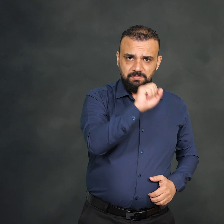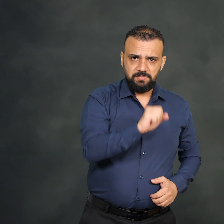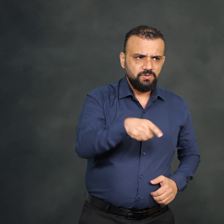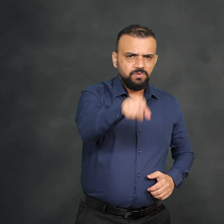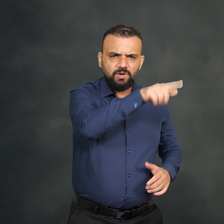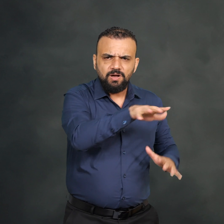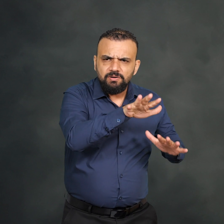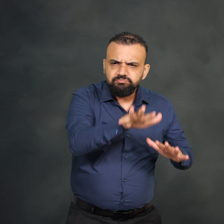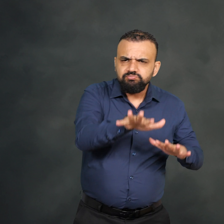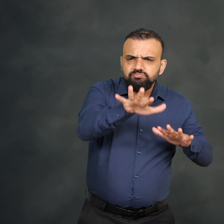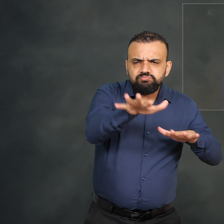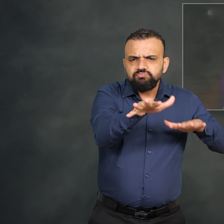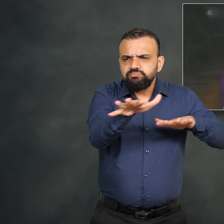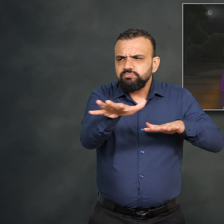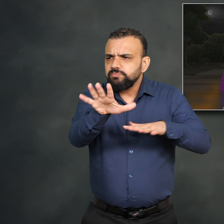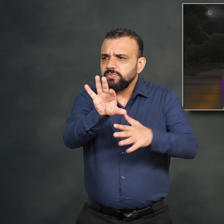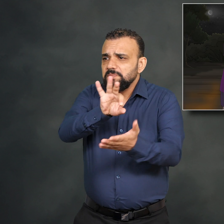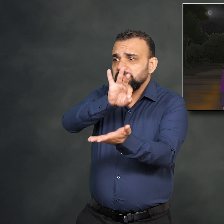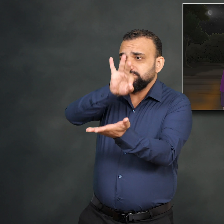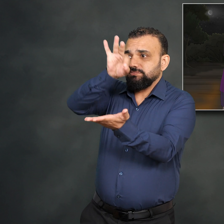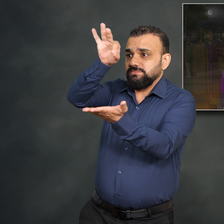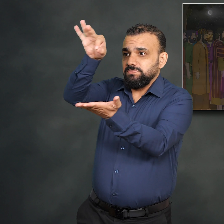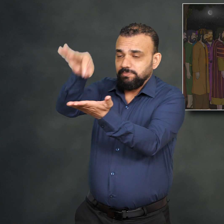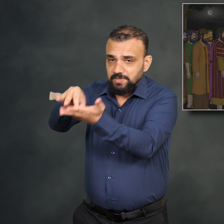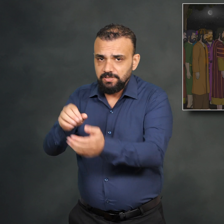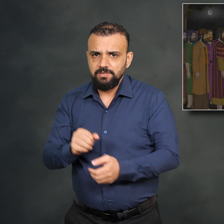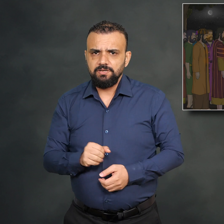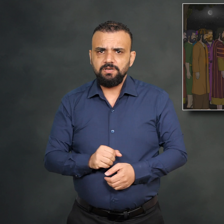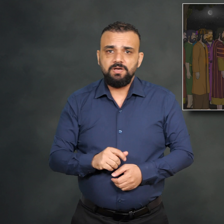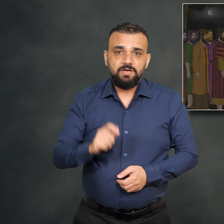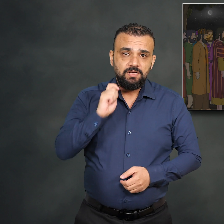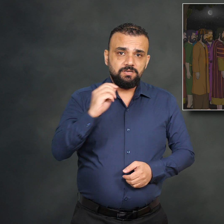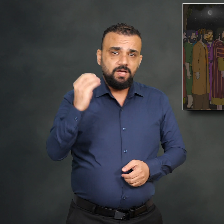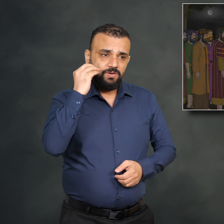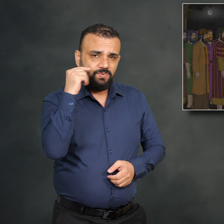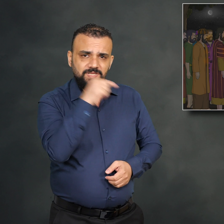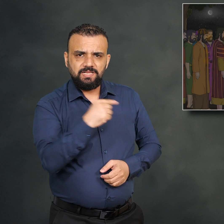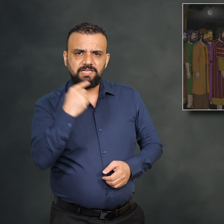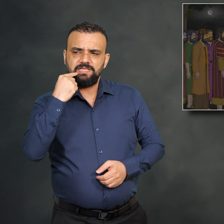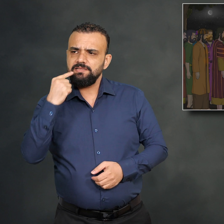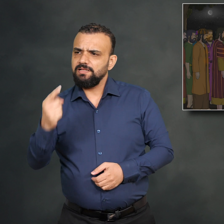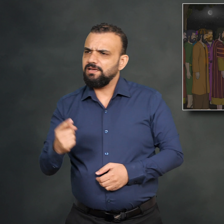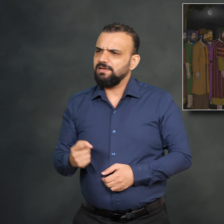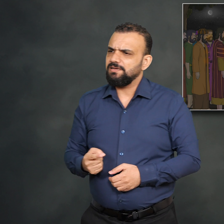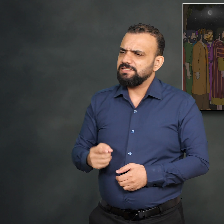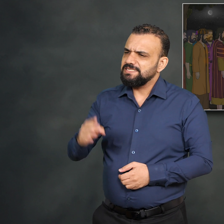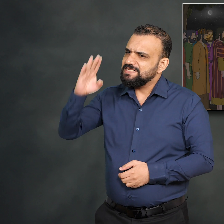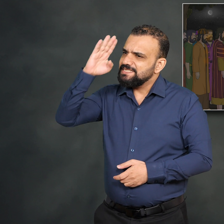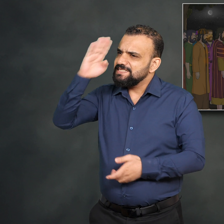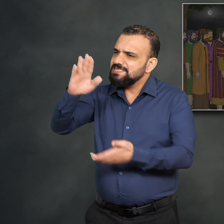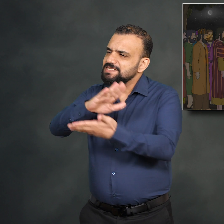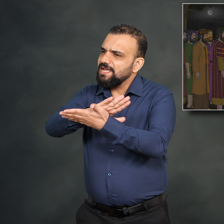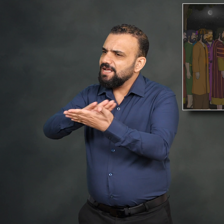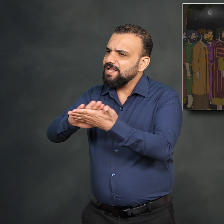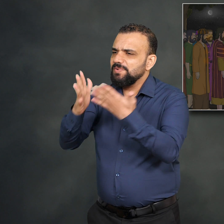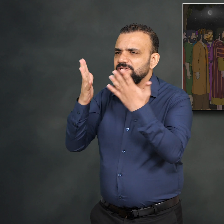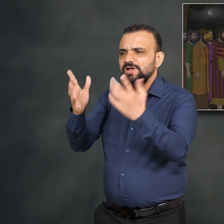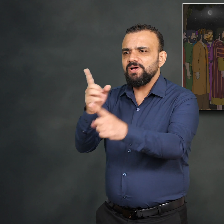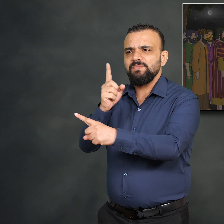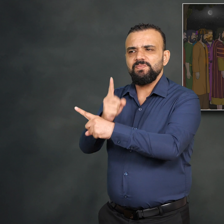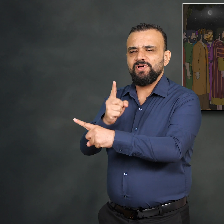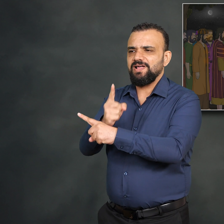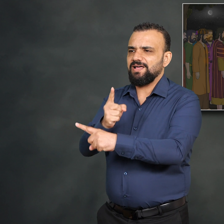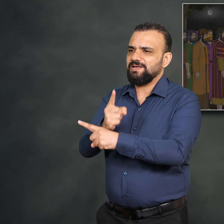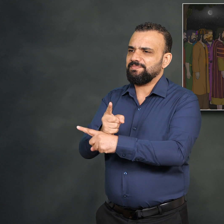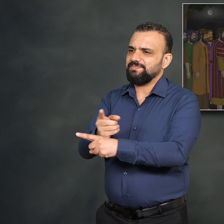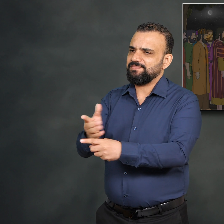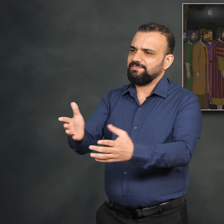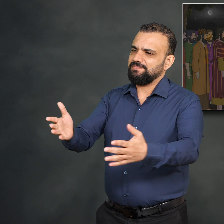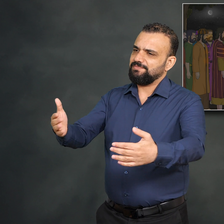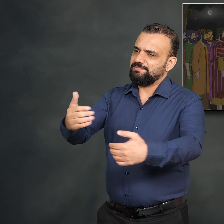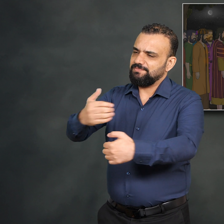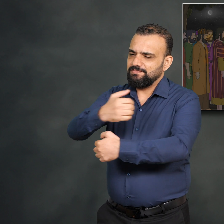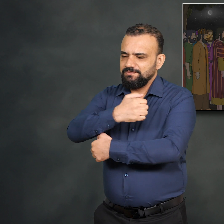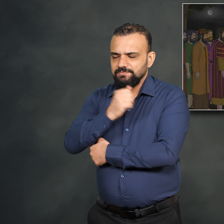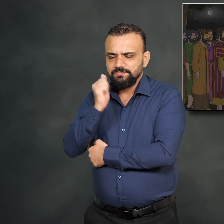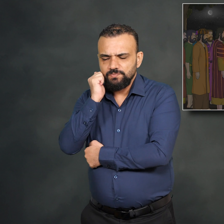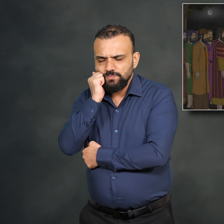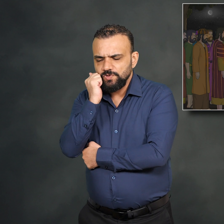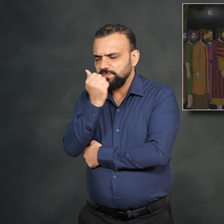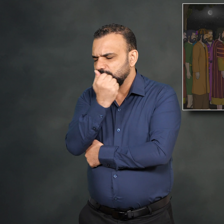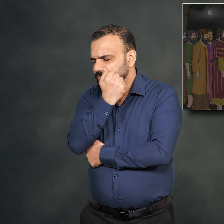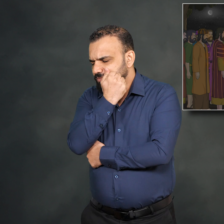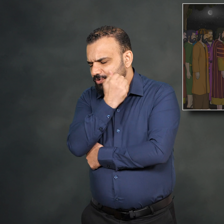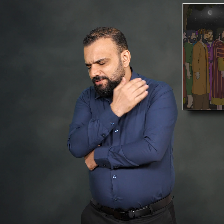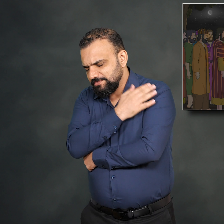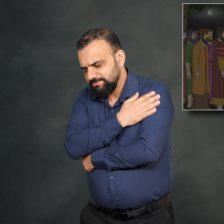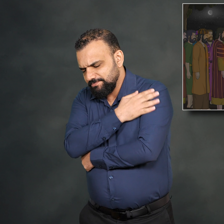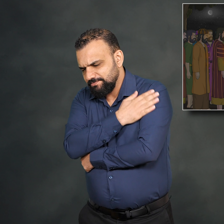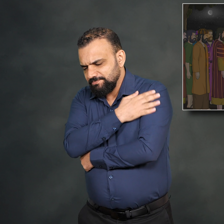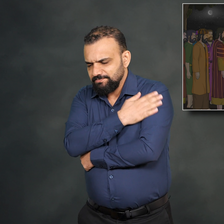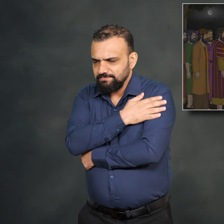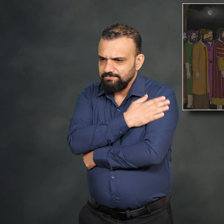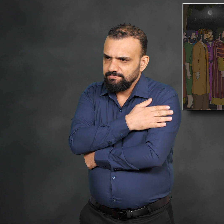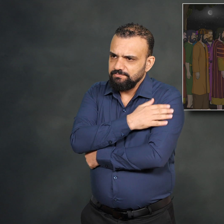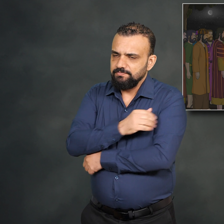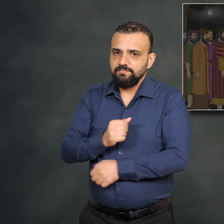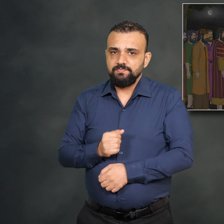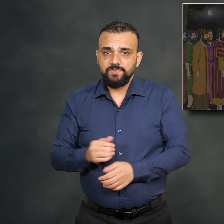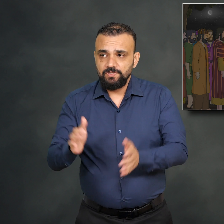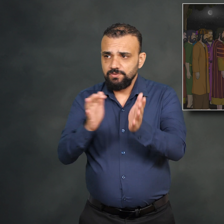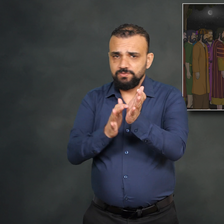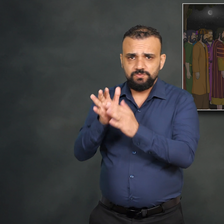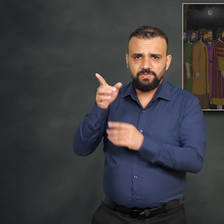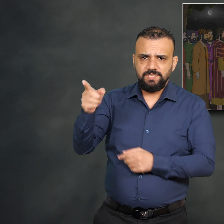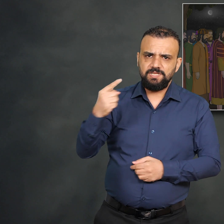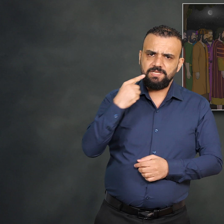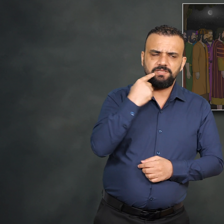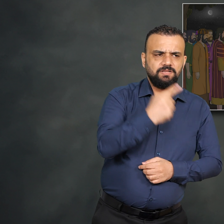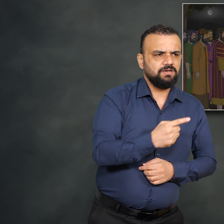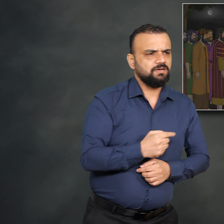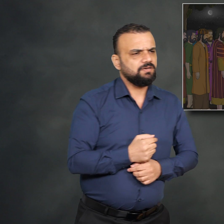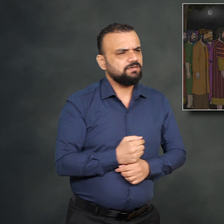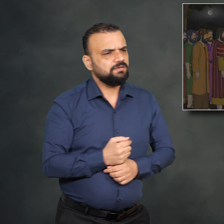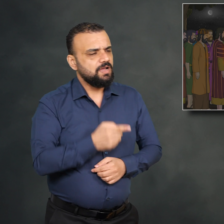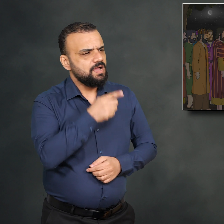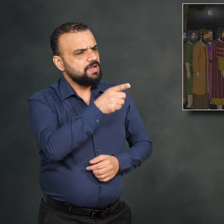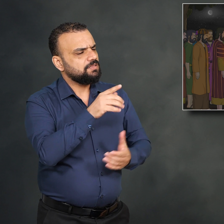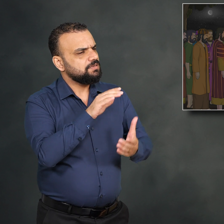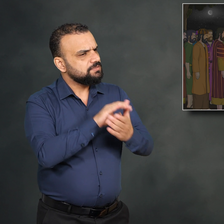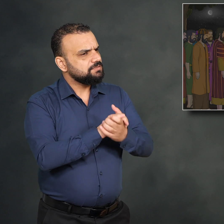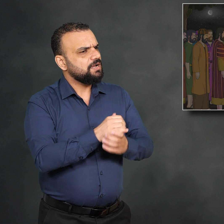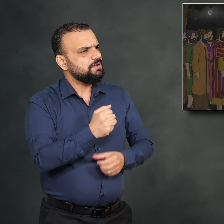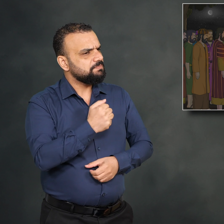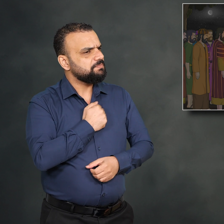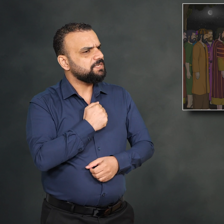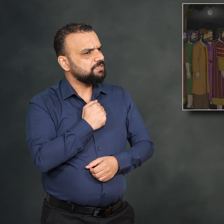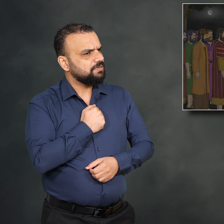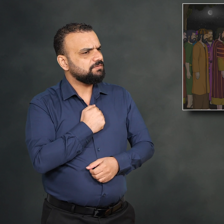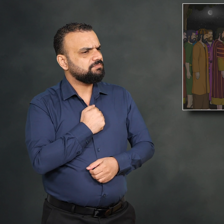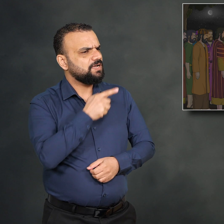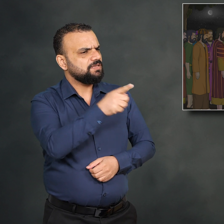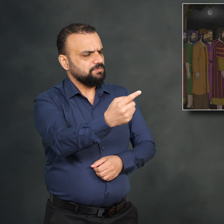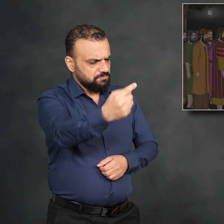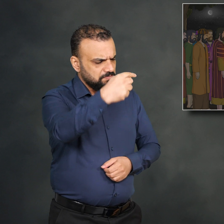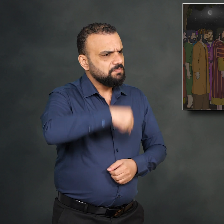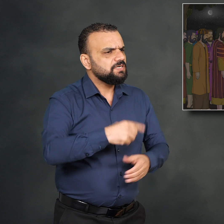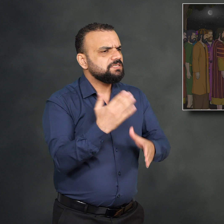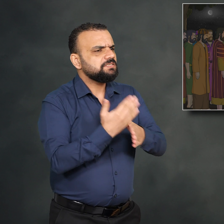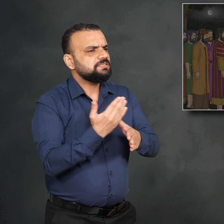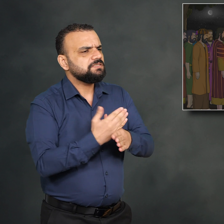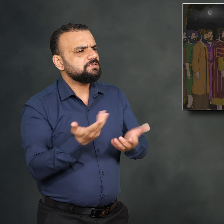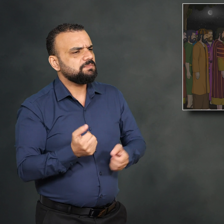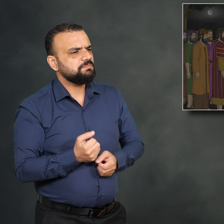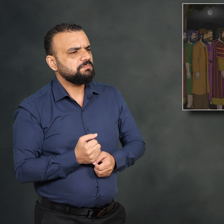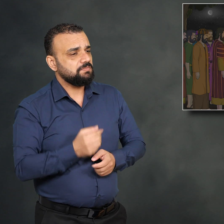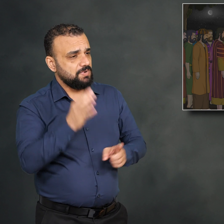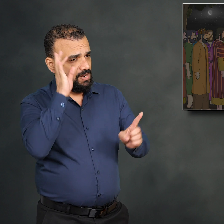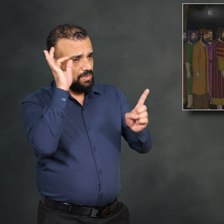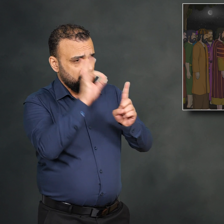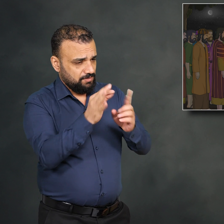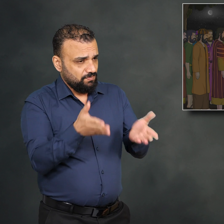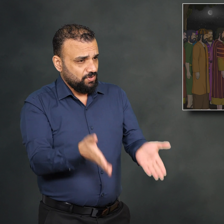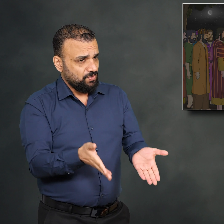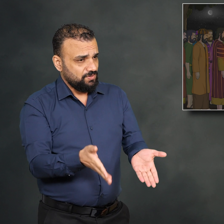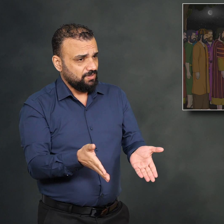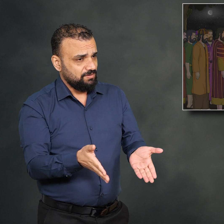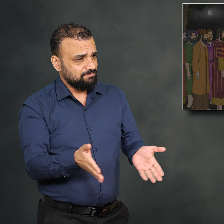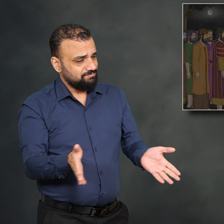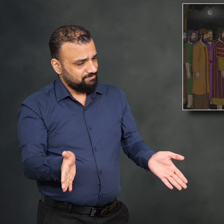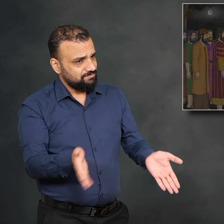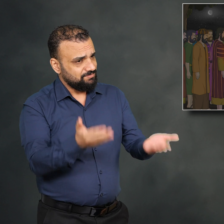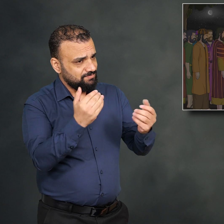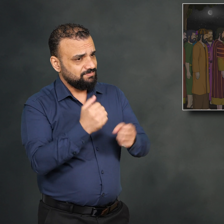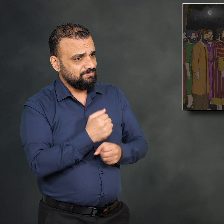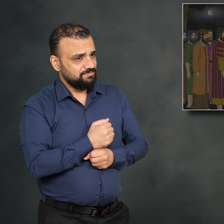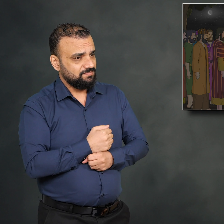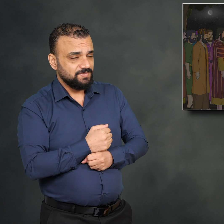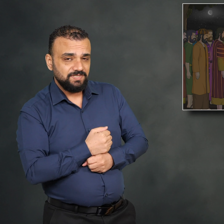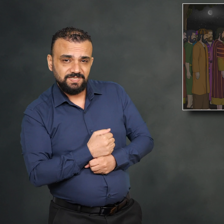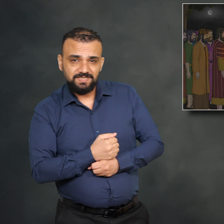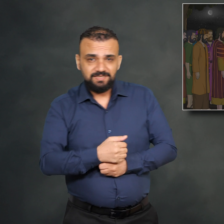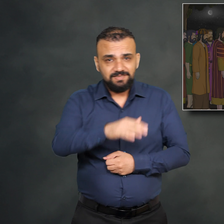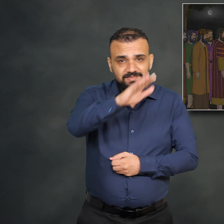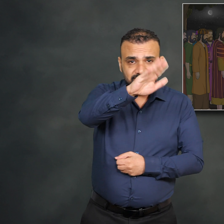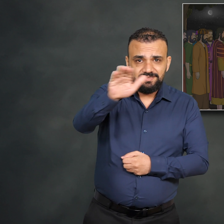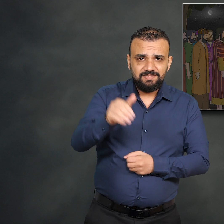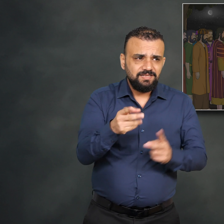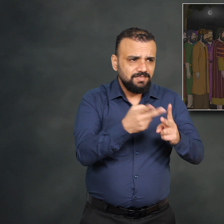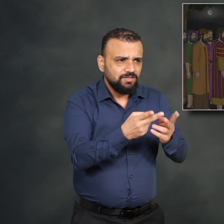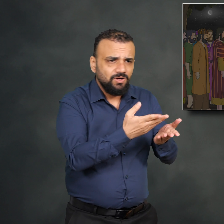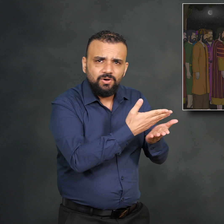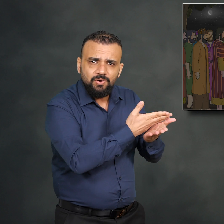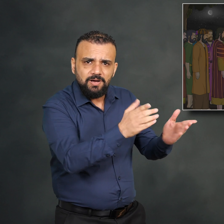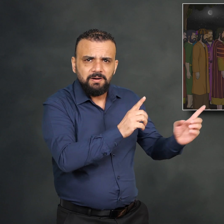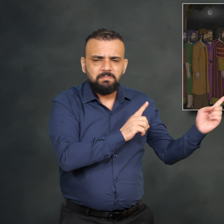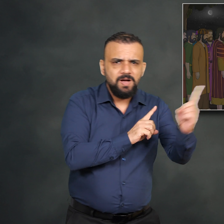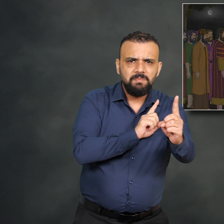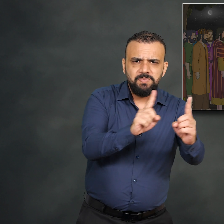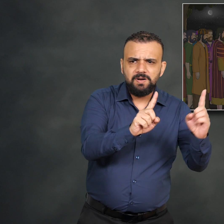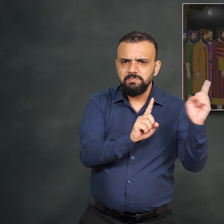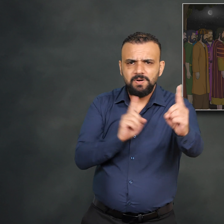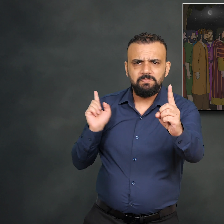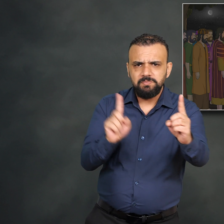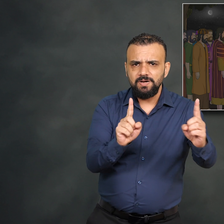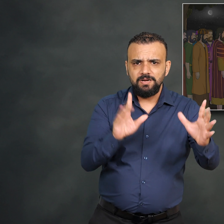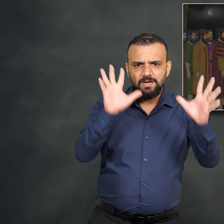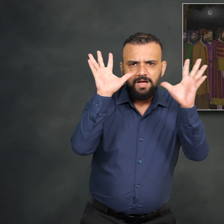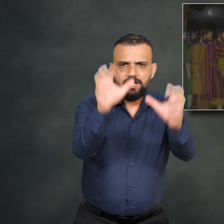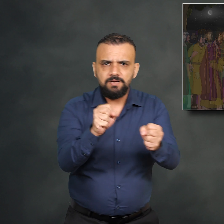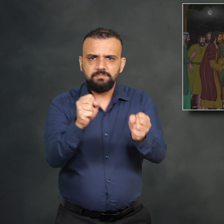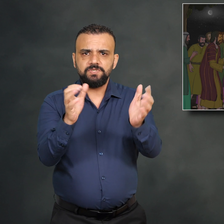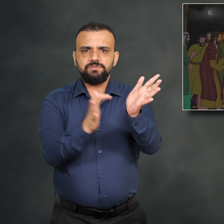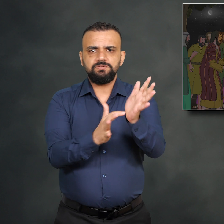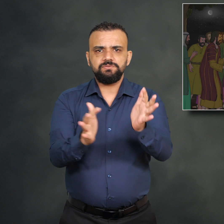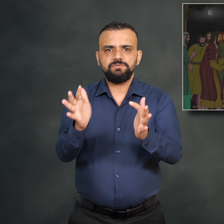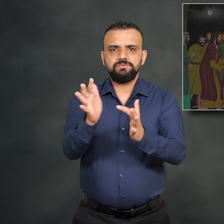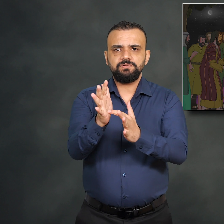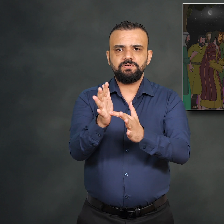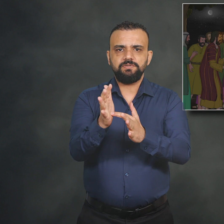Going directly to Jesus, he said, “Greetings, Rabbi!” and kissed Him. “Friend,” Jesus replied, “do what you came for.”